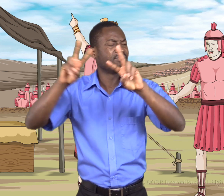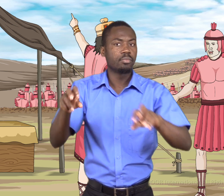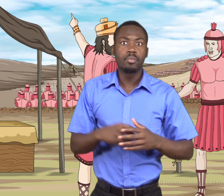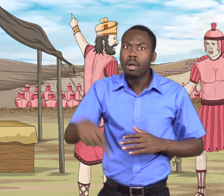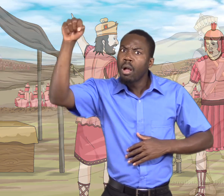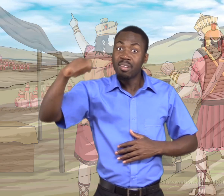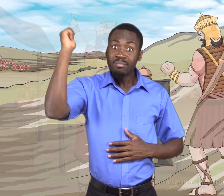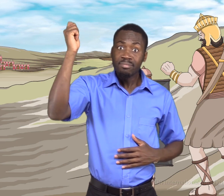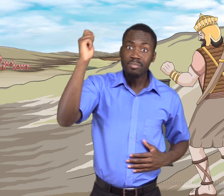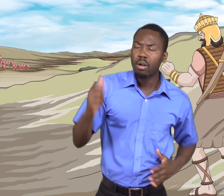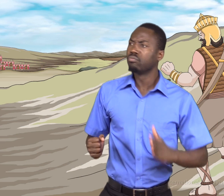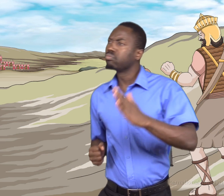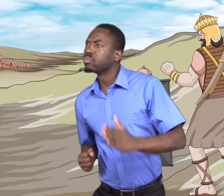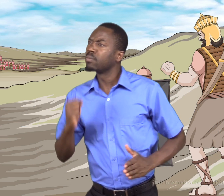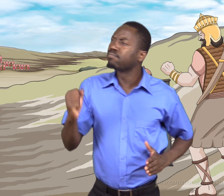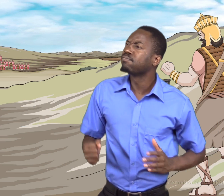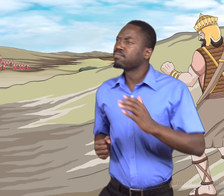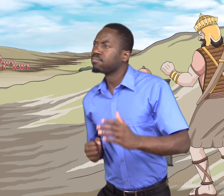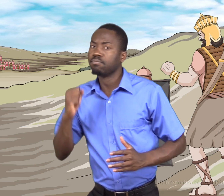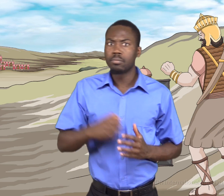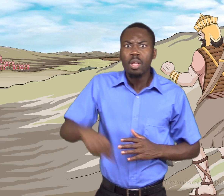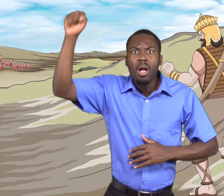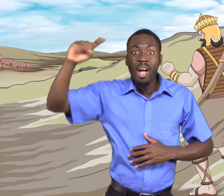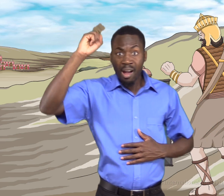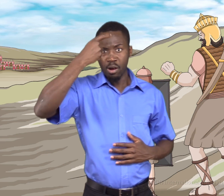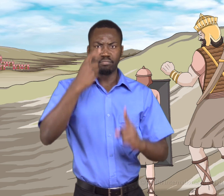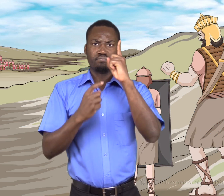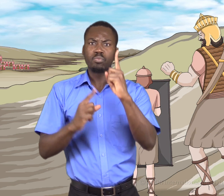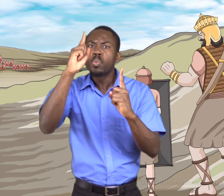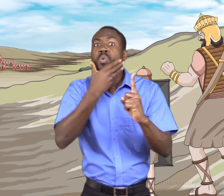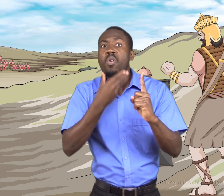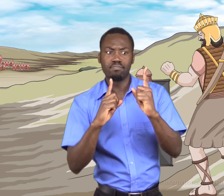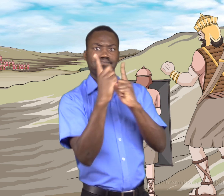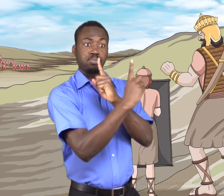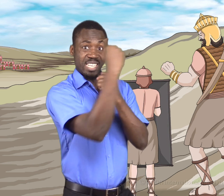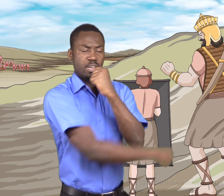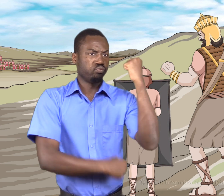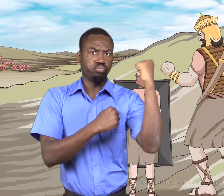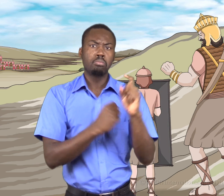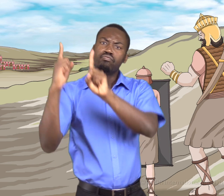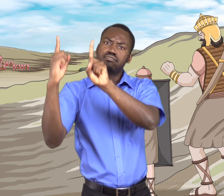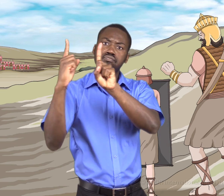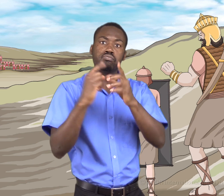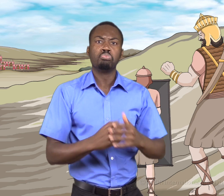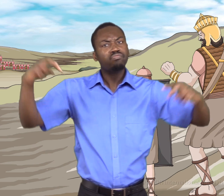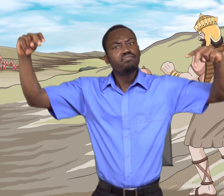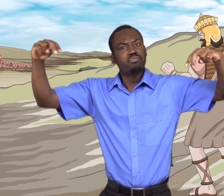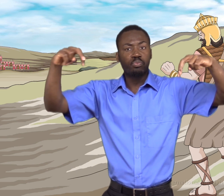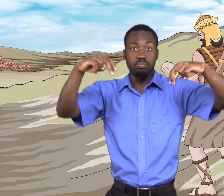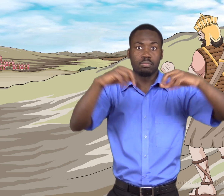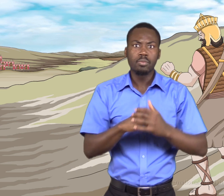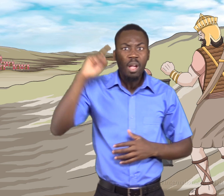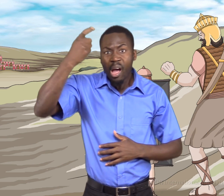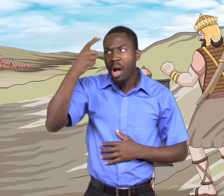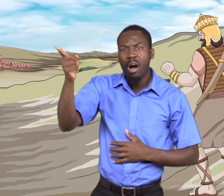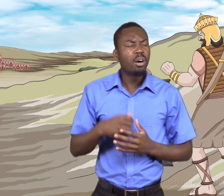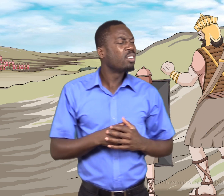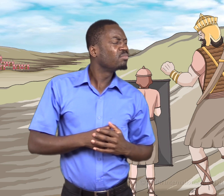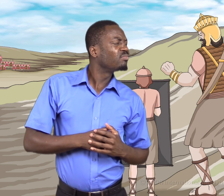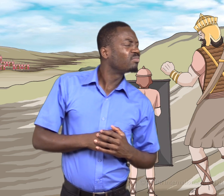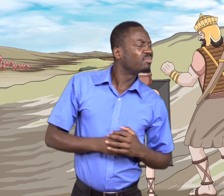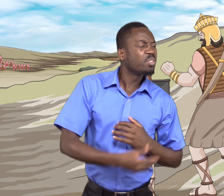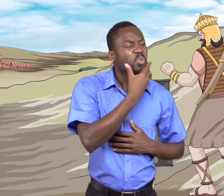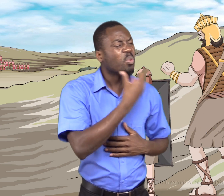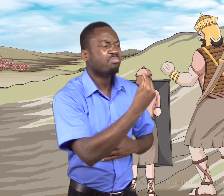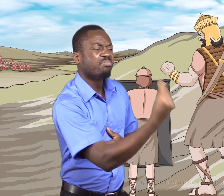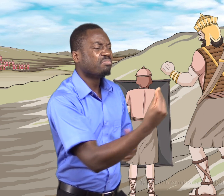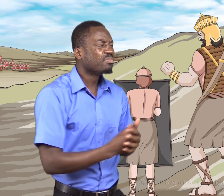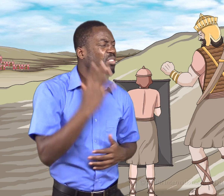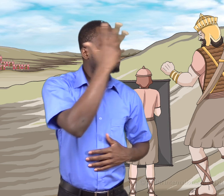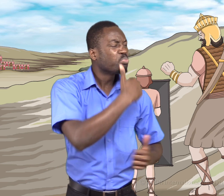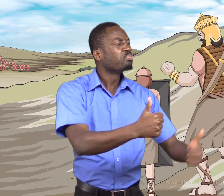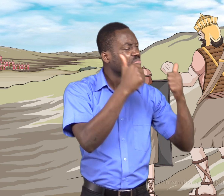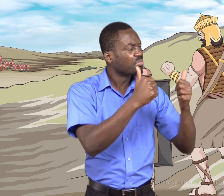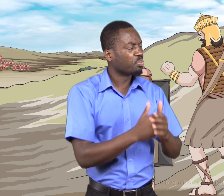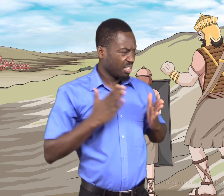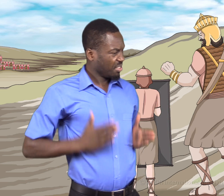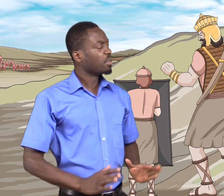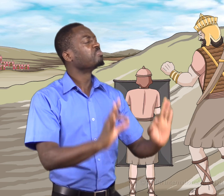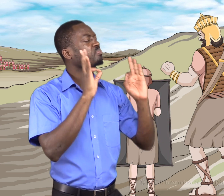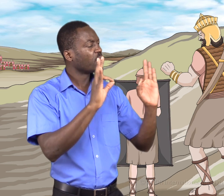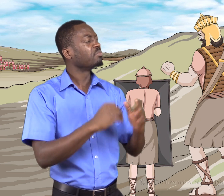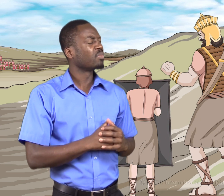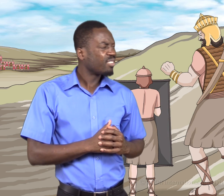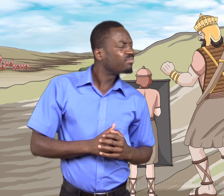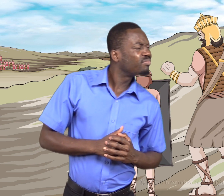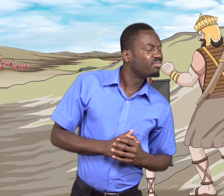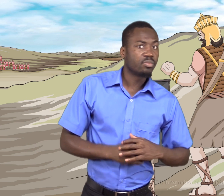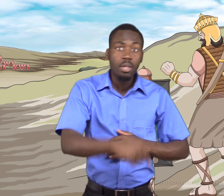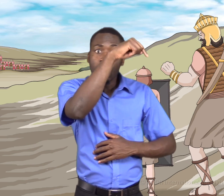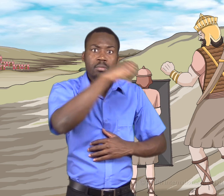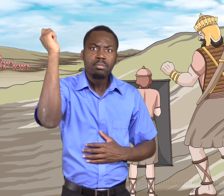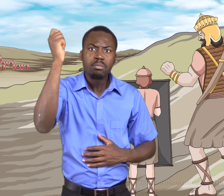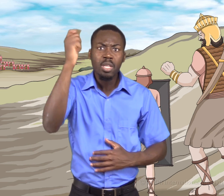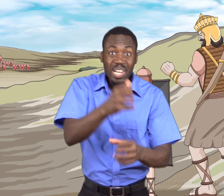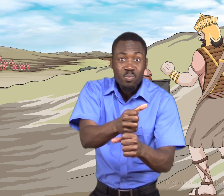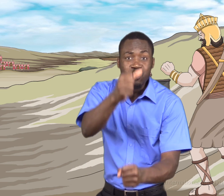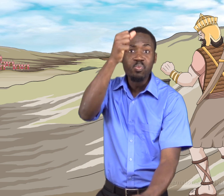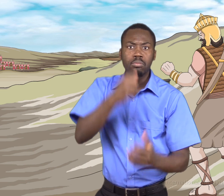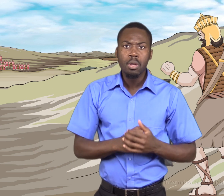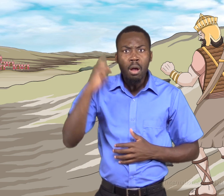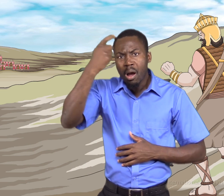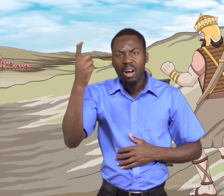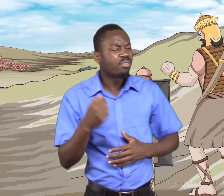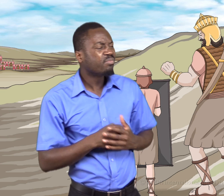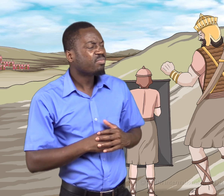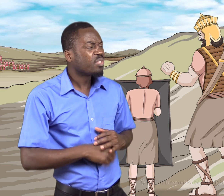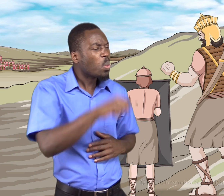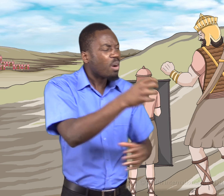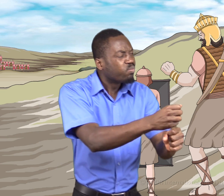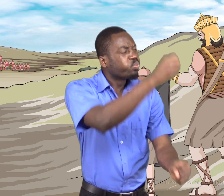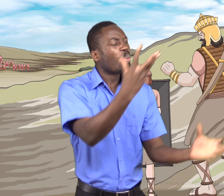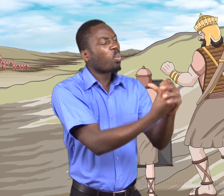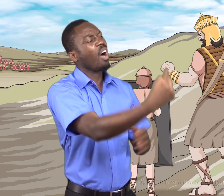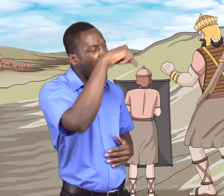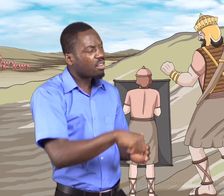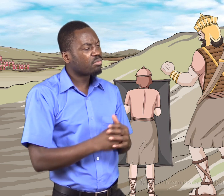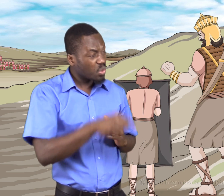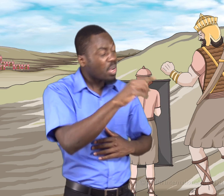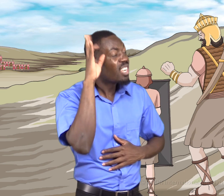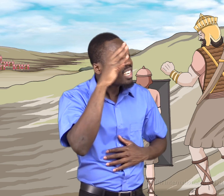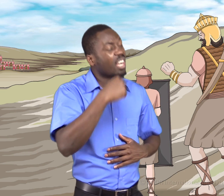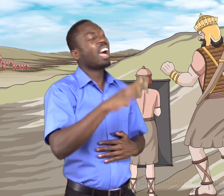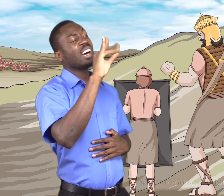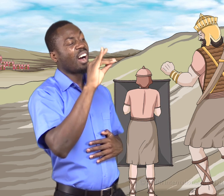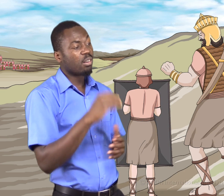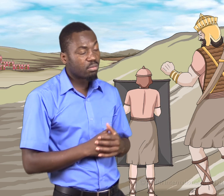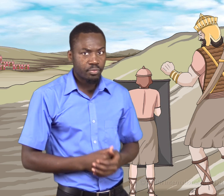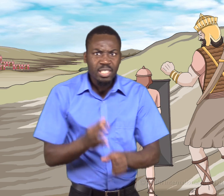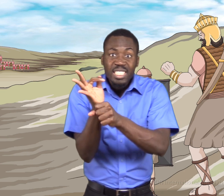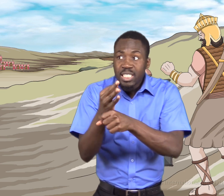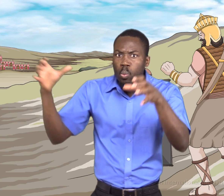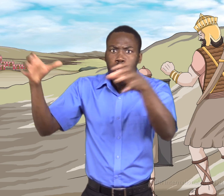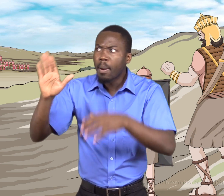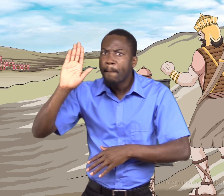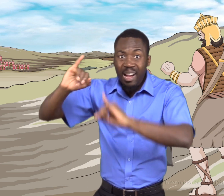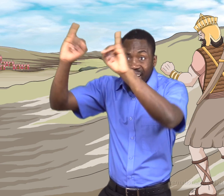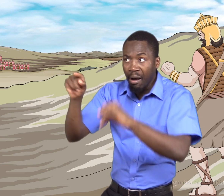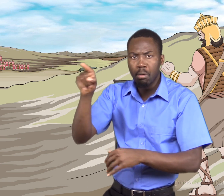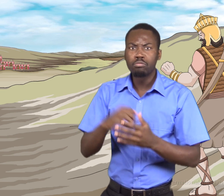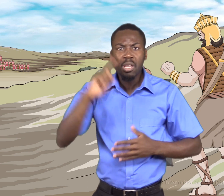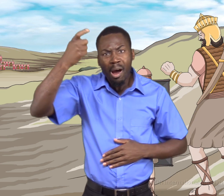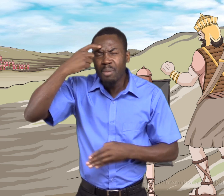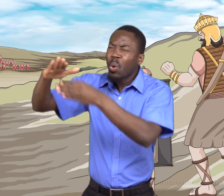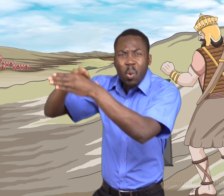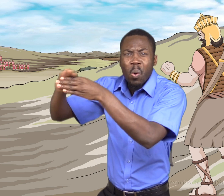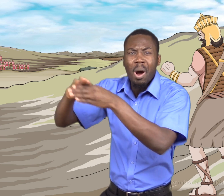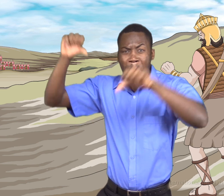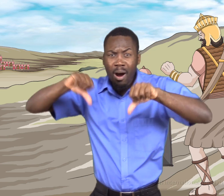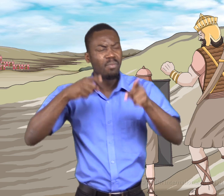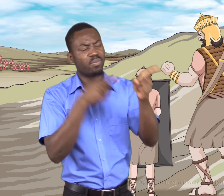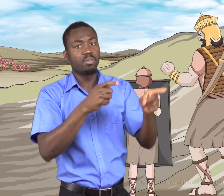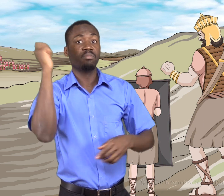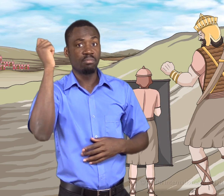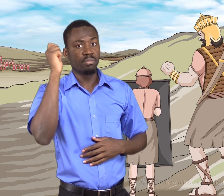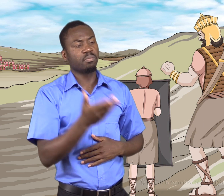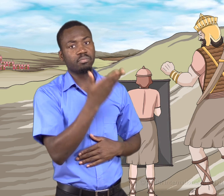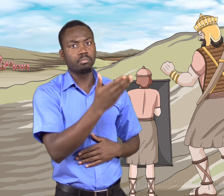Now the Philistine came closer and closer to David, with his shield-bearer before him. When the Philistine looked and saw David, he despised him because he was just a boy, ruddy and handsome. “Am I a dog,” he said to David, “that you come at me with sticks?” And the Philistine cursed David by his gods.